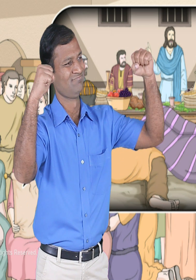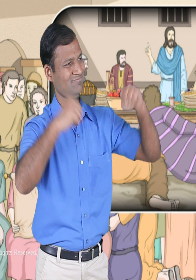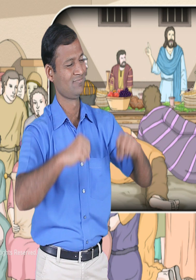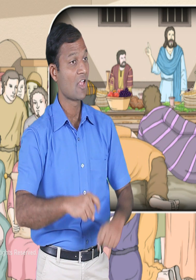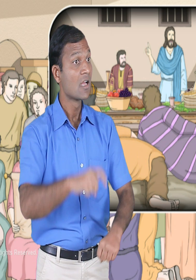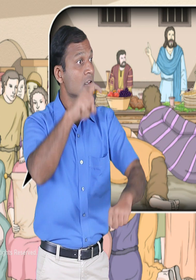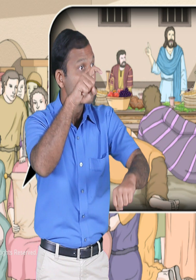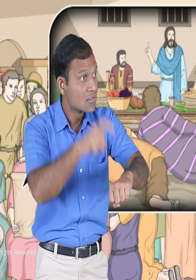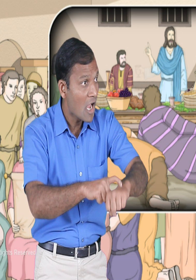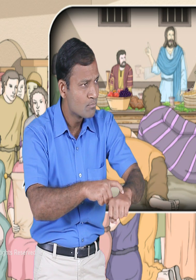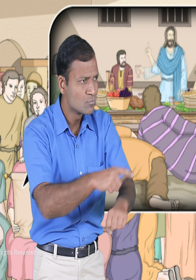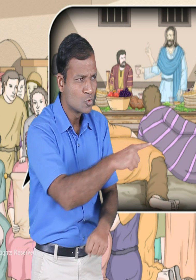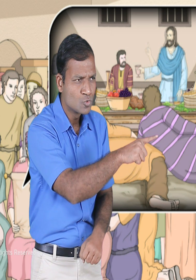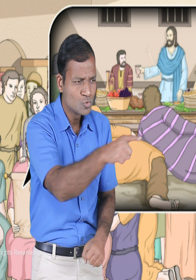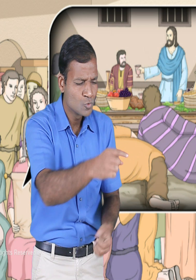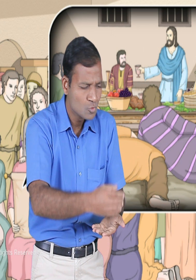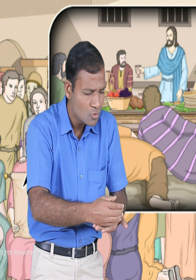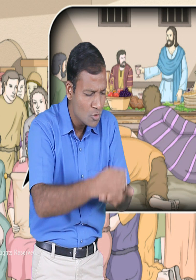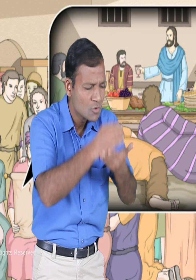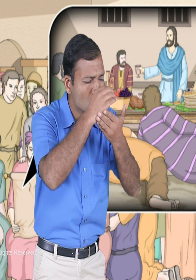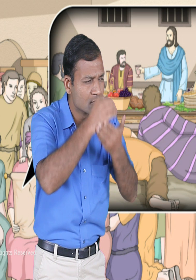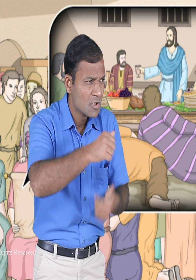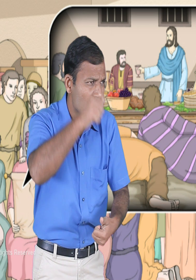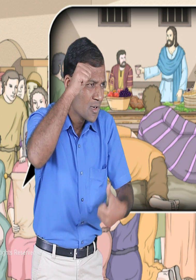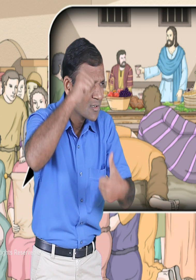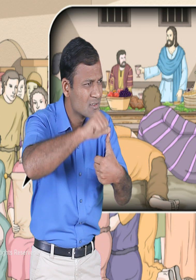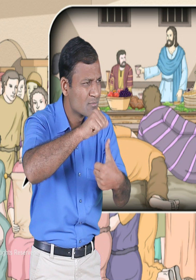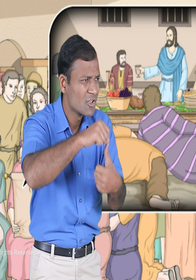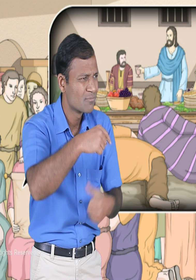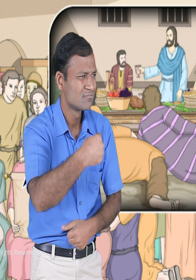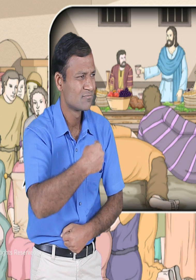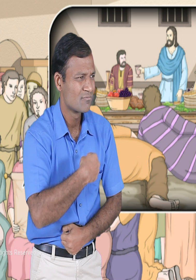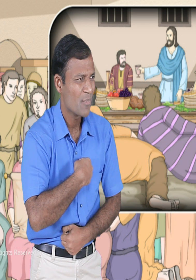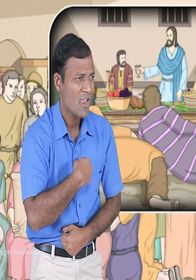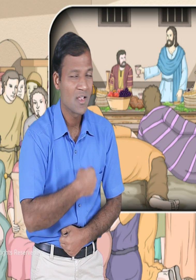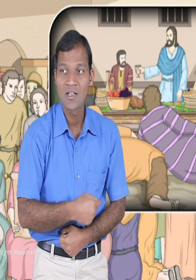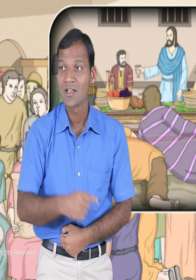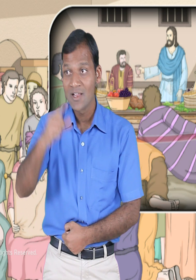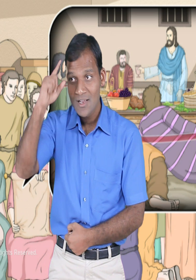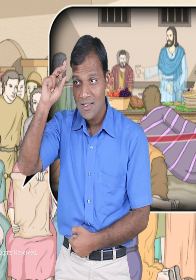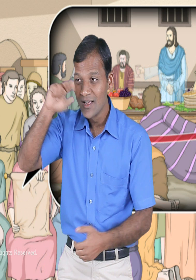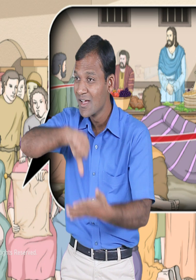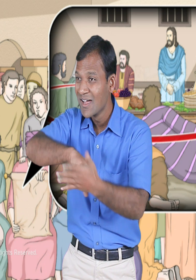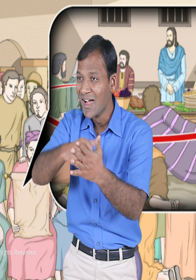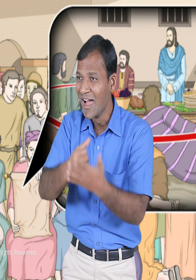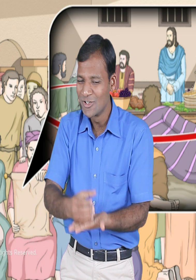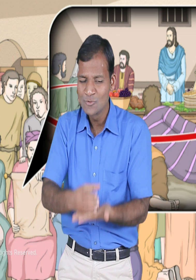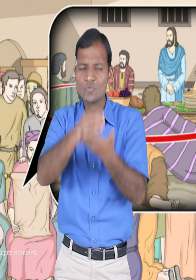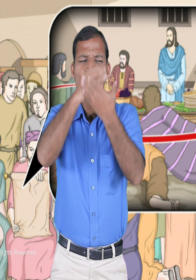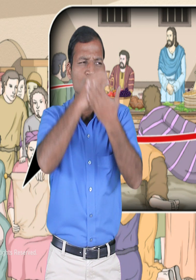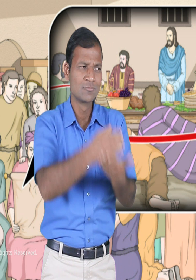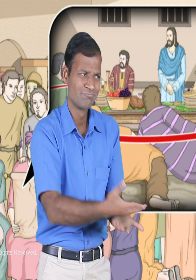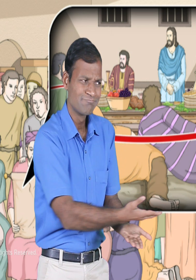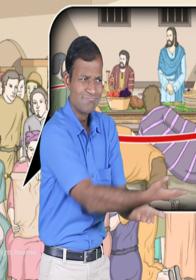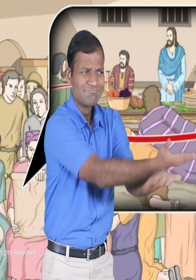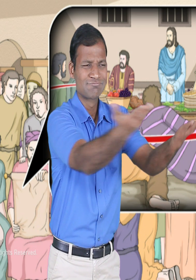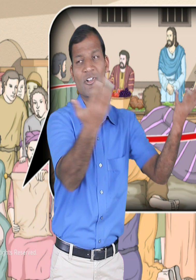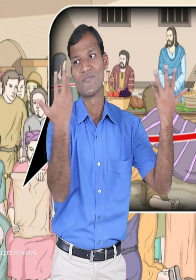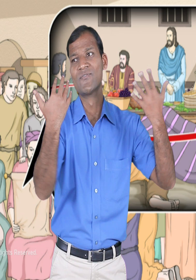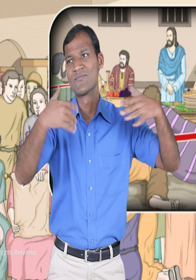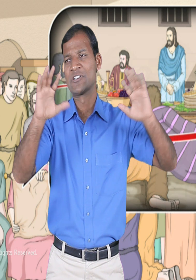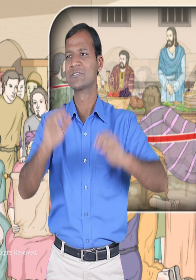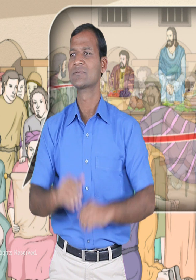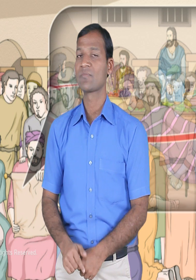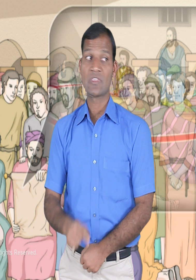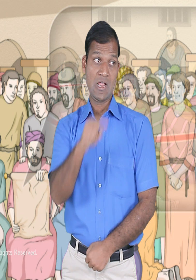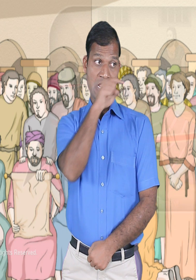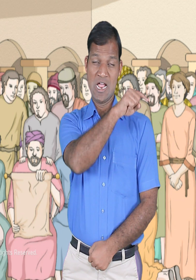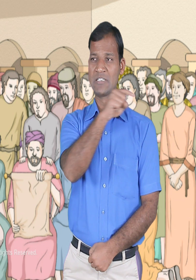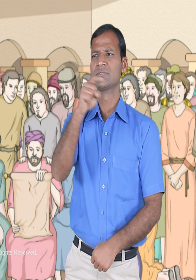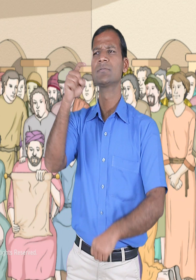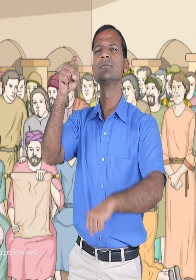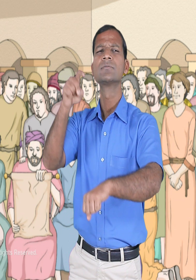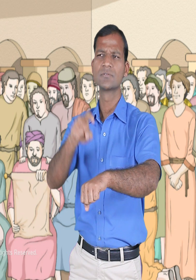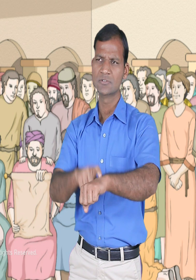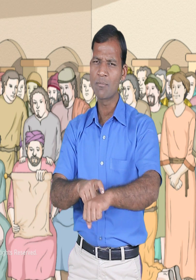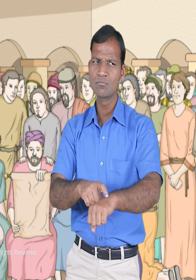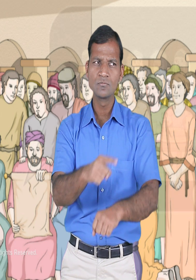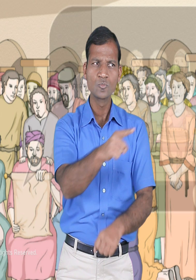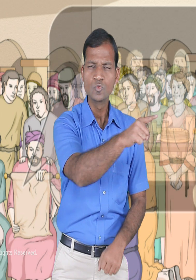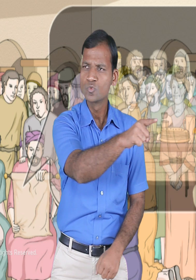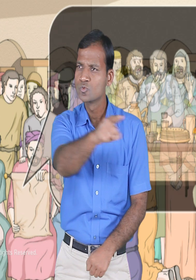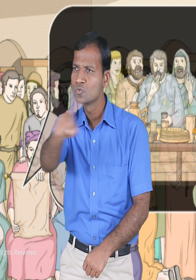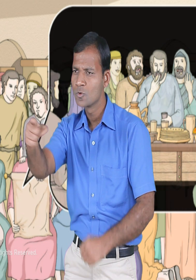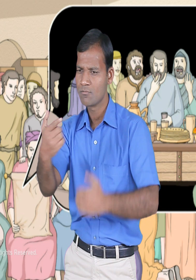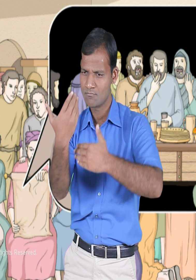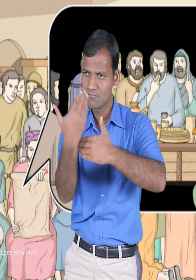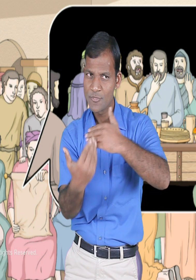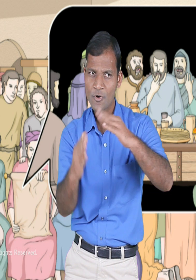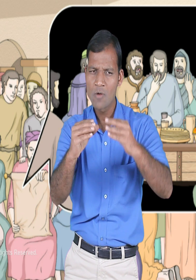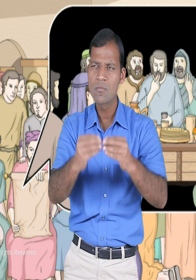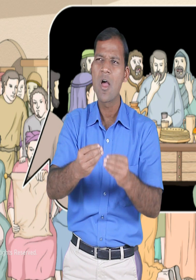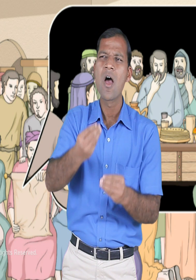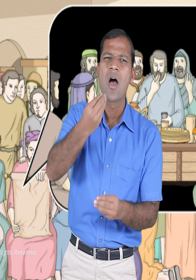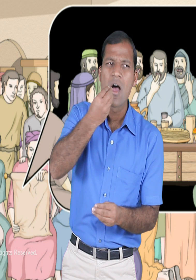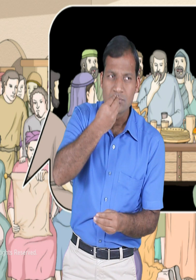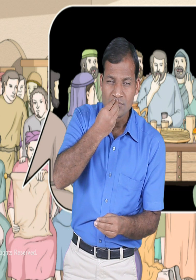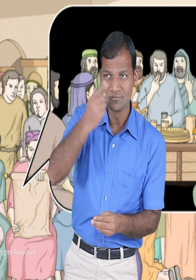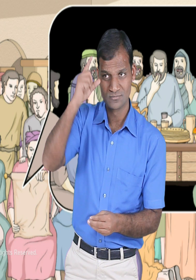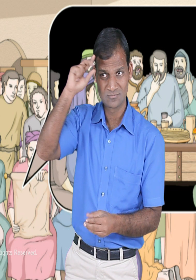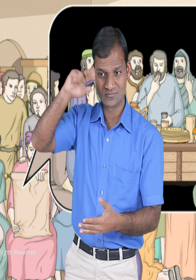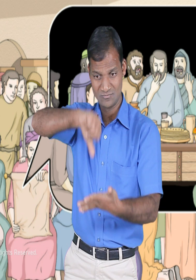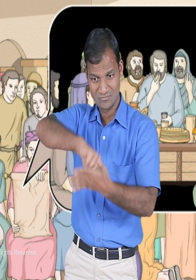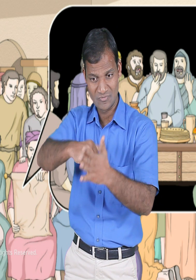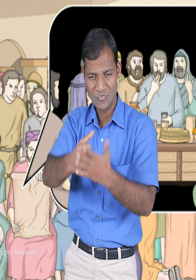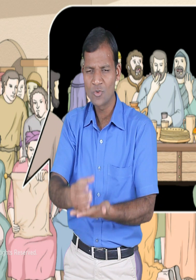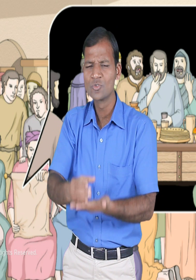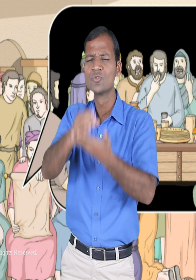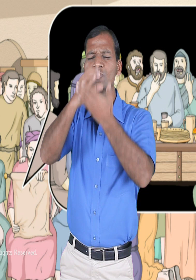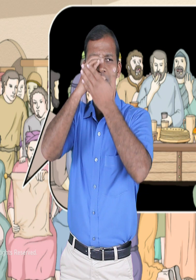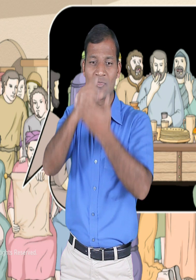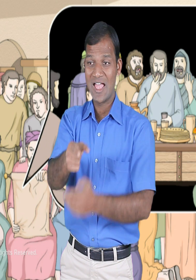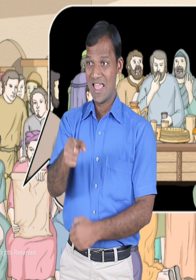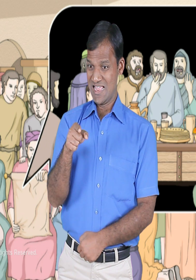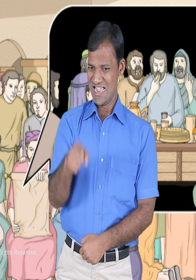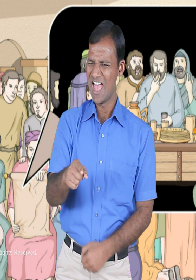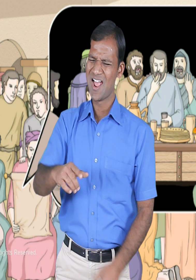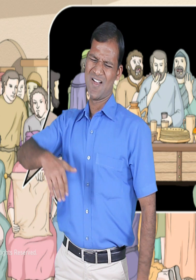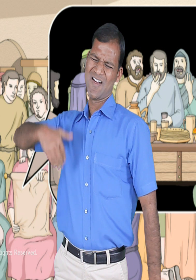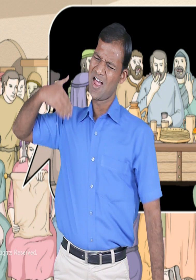do this, as often as you drink it, in remembrance of Me.”